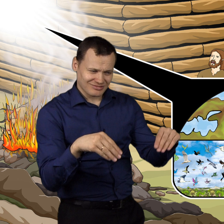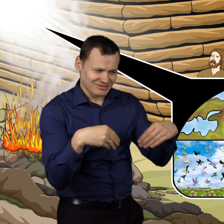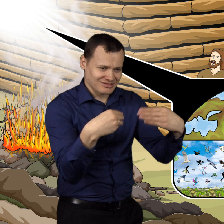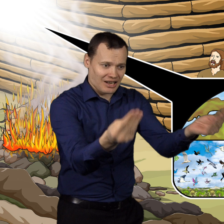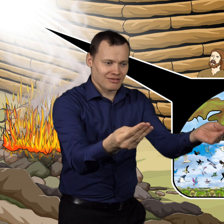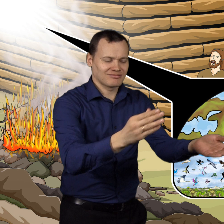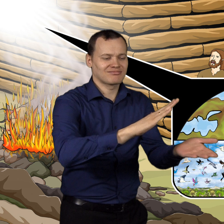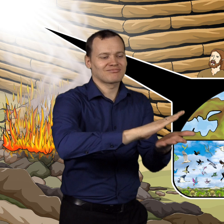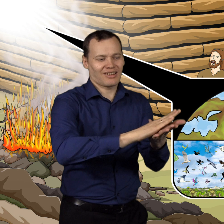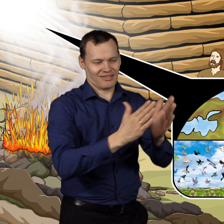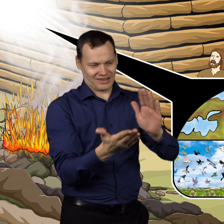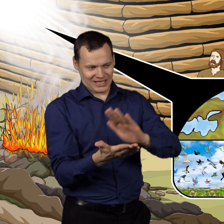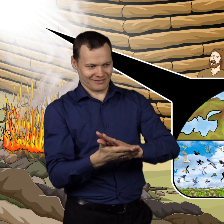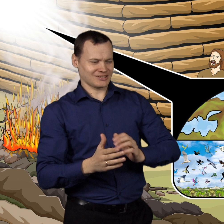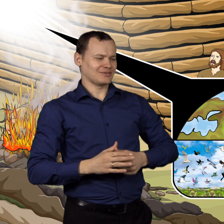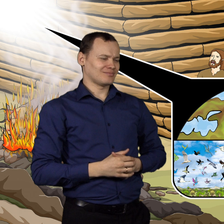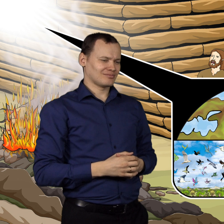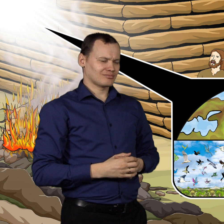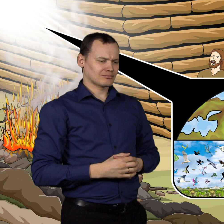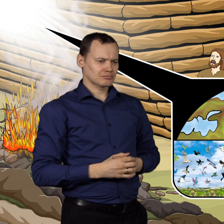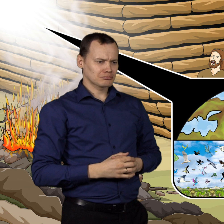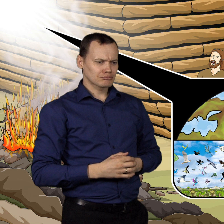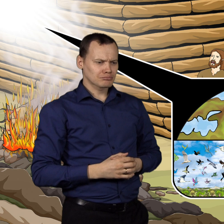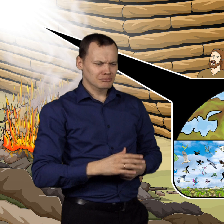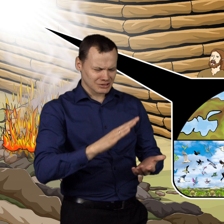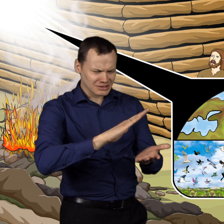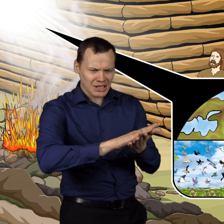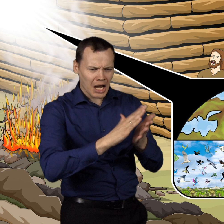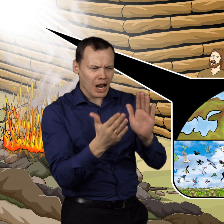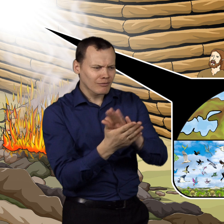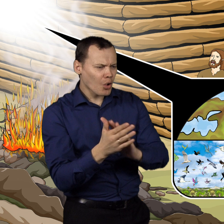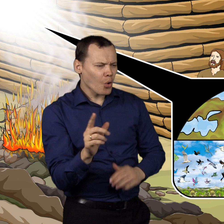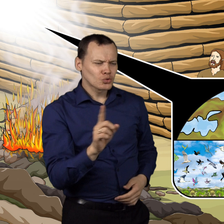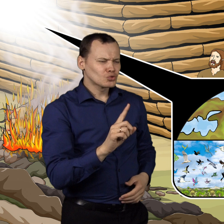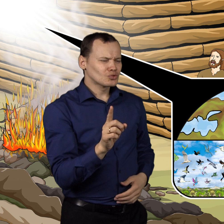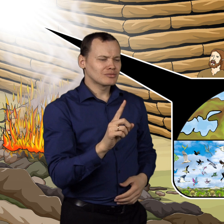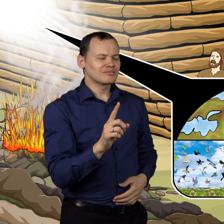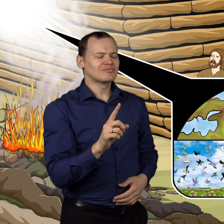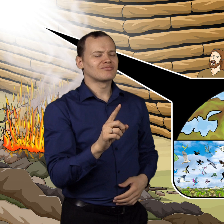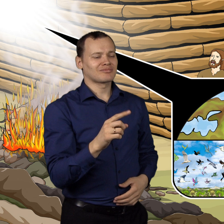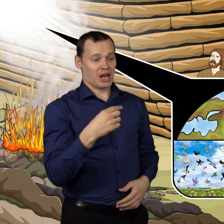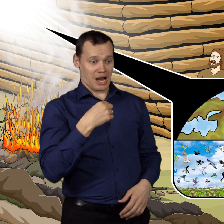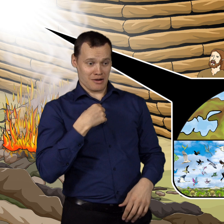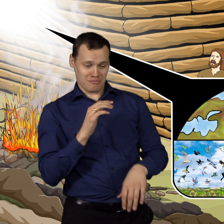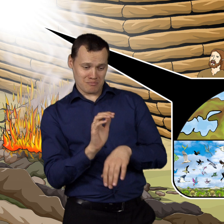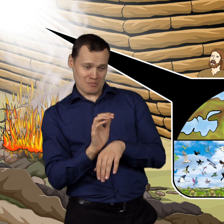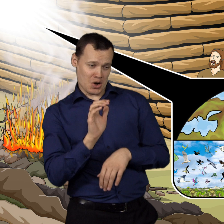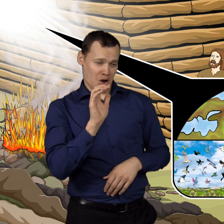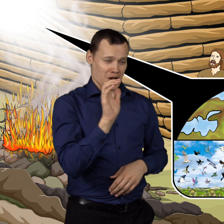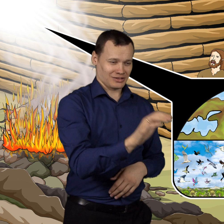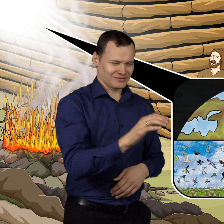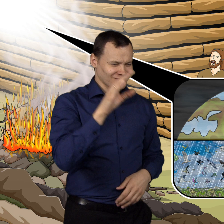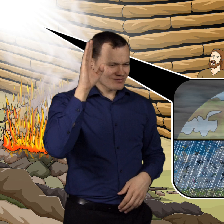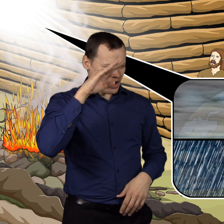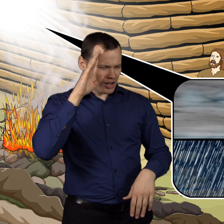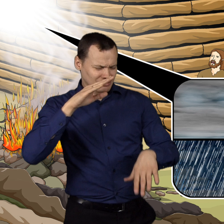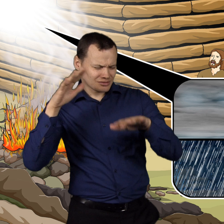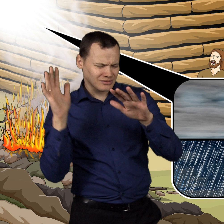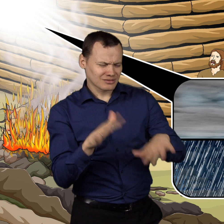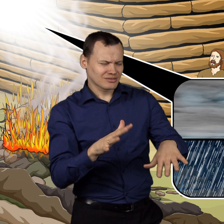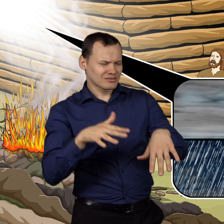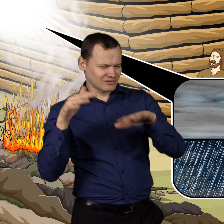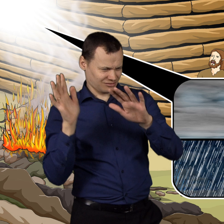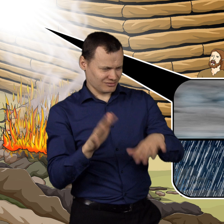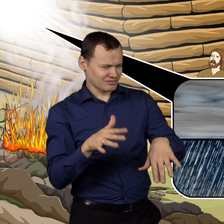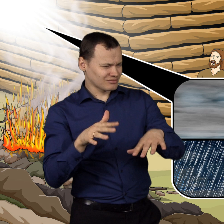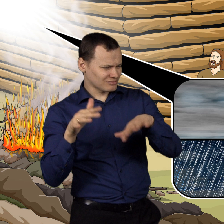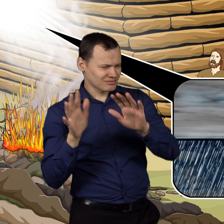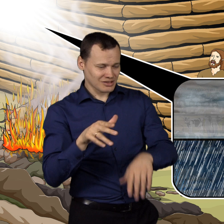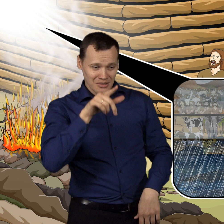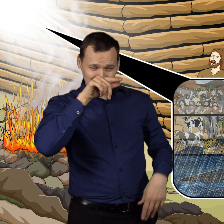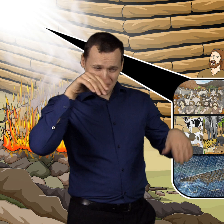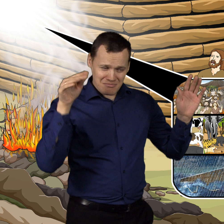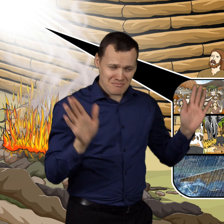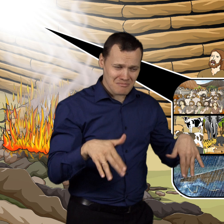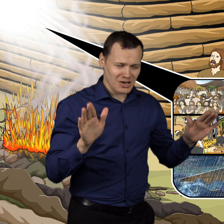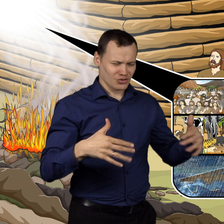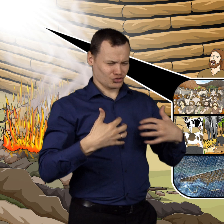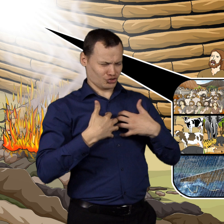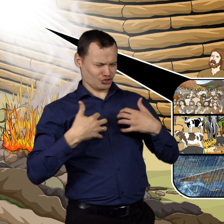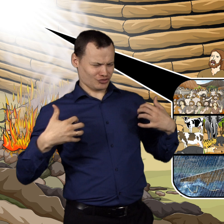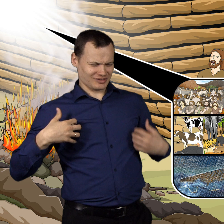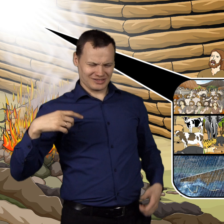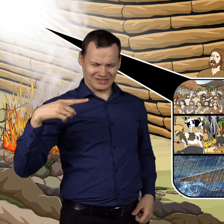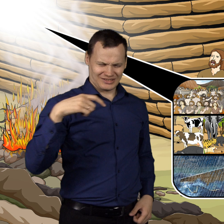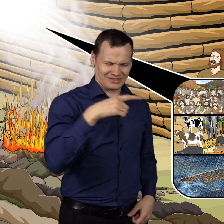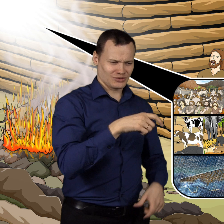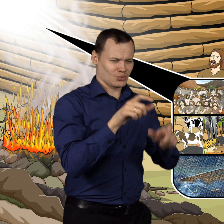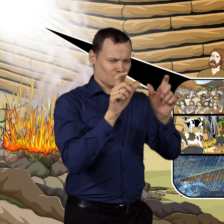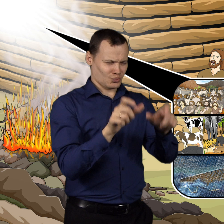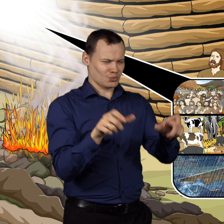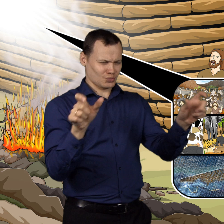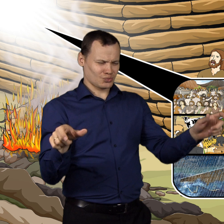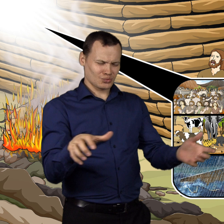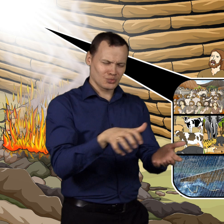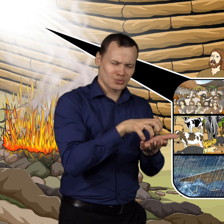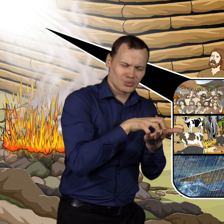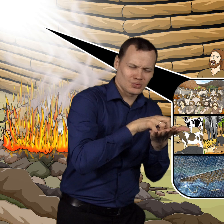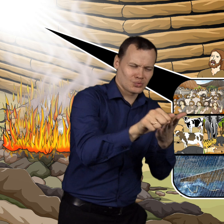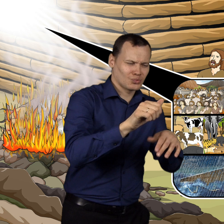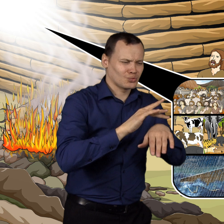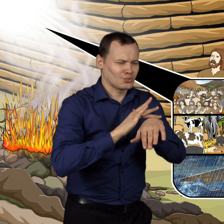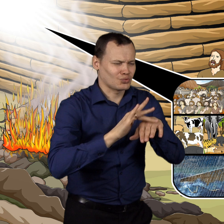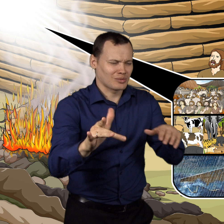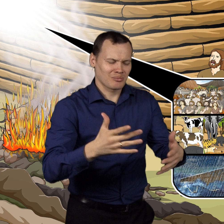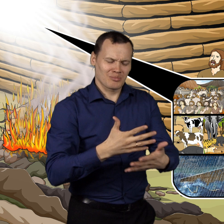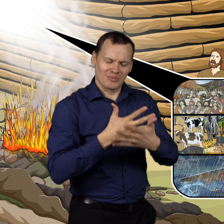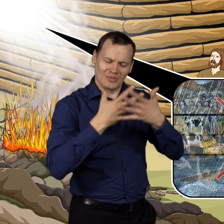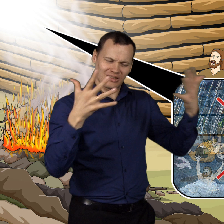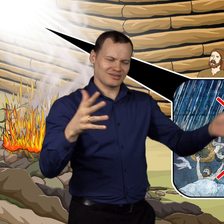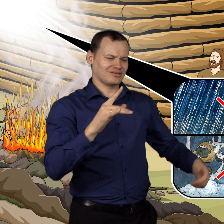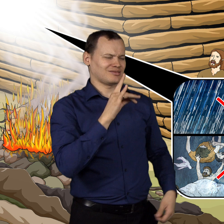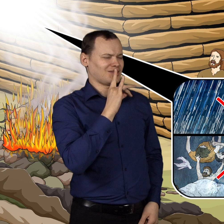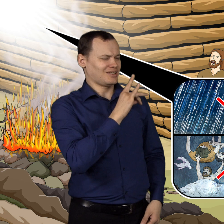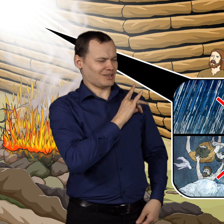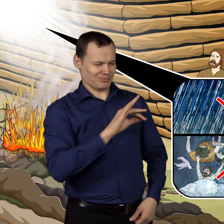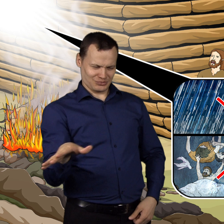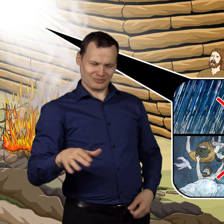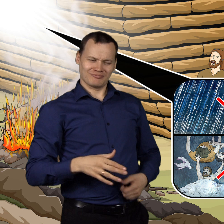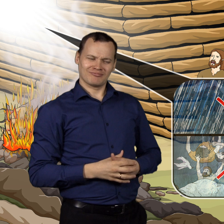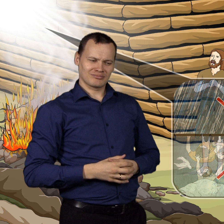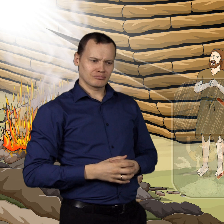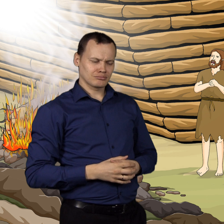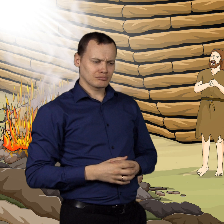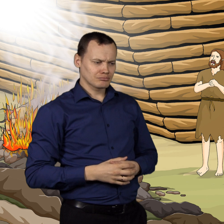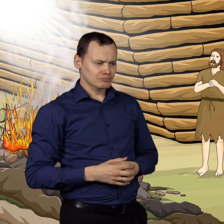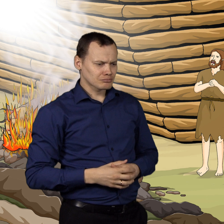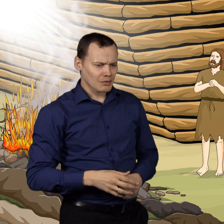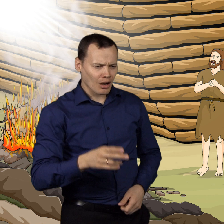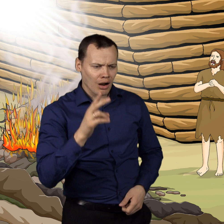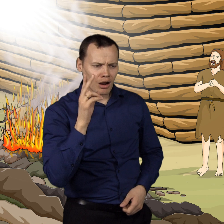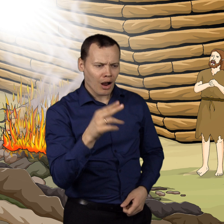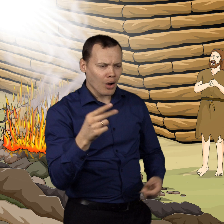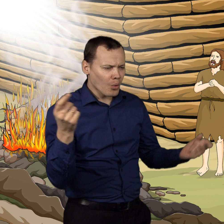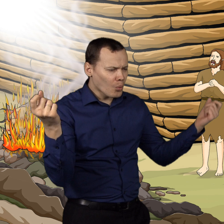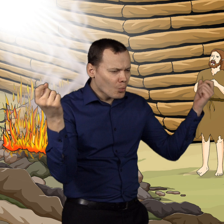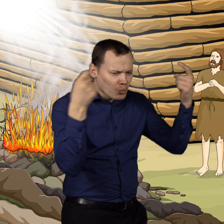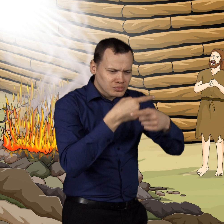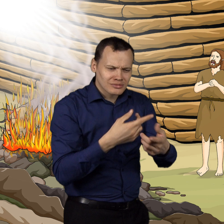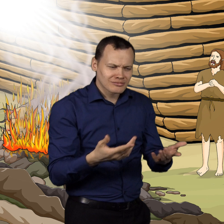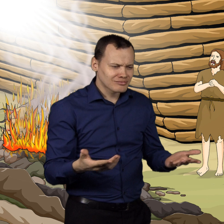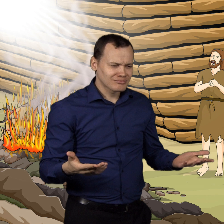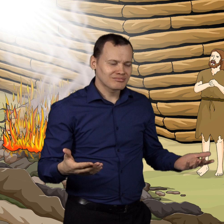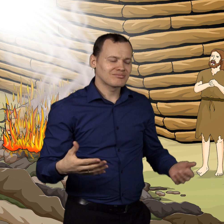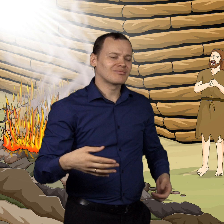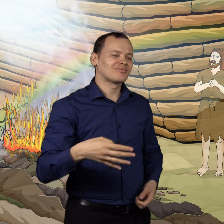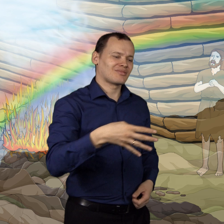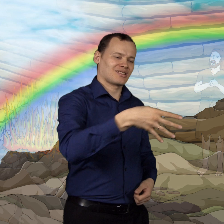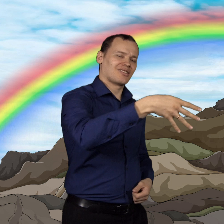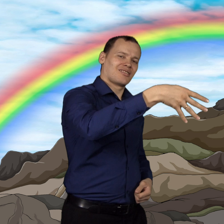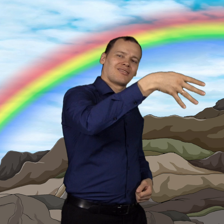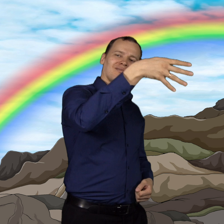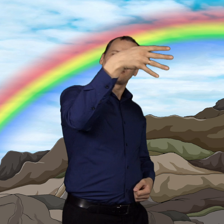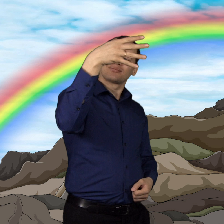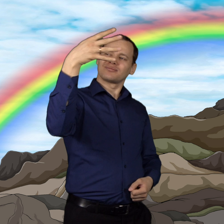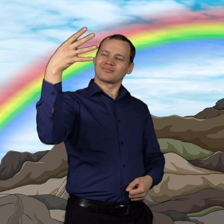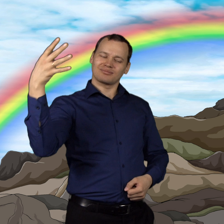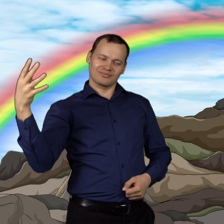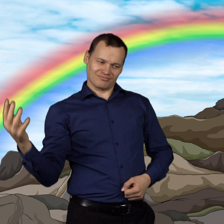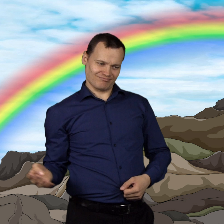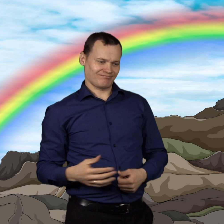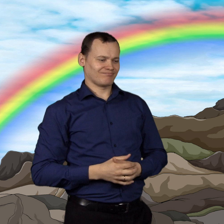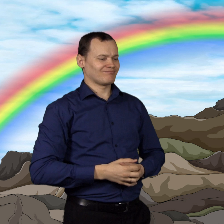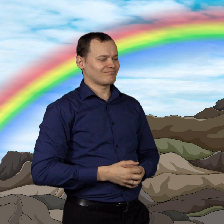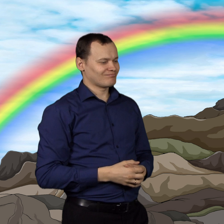Then God said to Noah and his sons with him, “Behold, I now establish My covenant with you and your descendants after you, and with every living creature that was with you—the birds, the livestock, and every beast of the earth—every living thing that came out of the ark. And I establish My covenant with you: Never again will all life be cut off by the waters of a flood; never again will there be a flood to destroy the earth.”